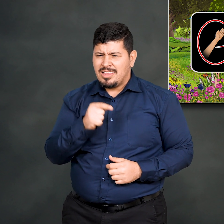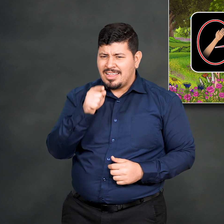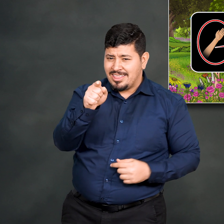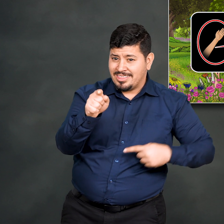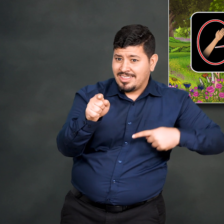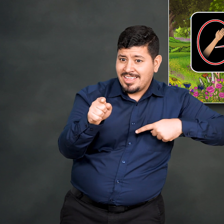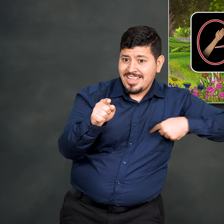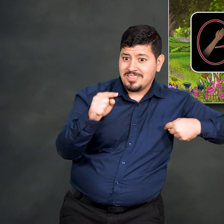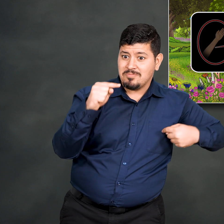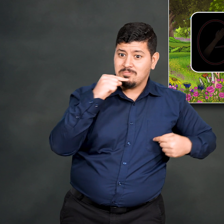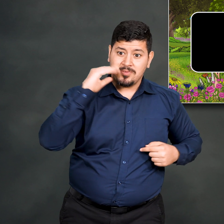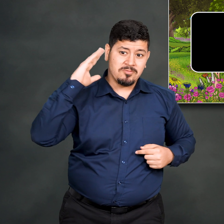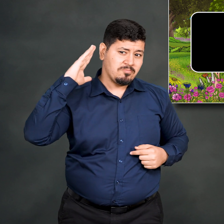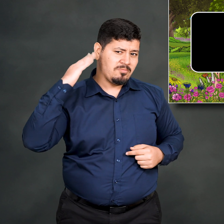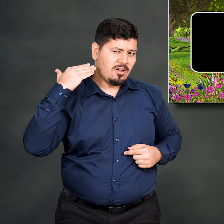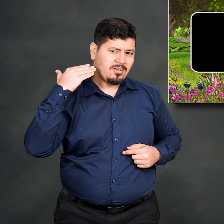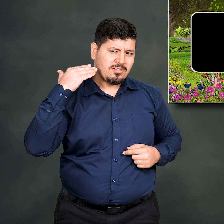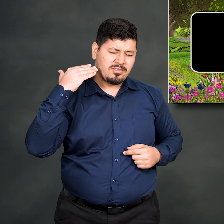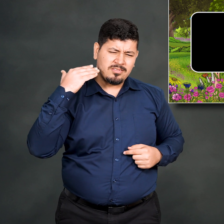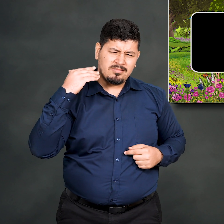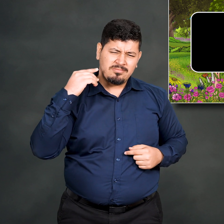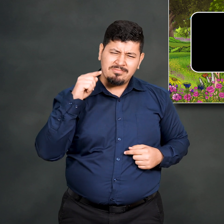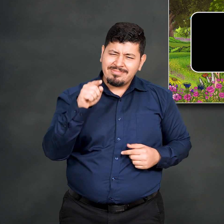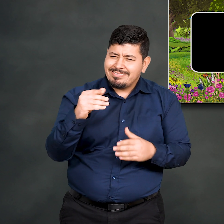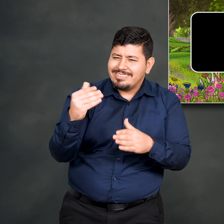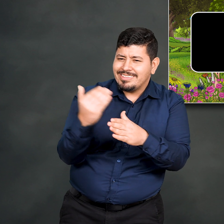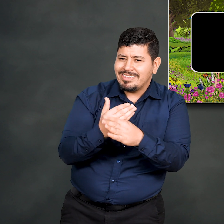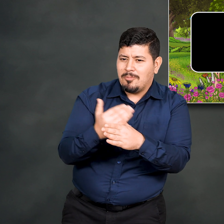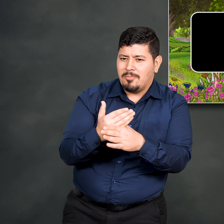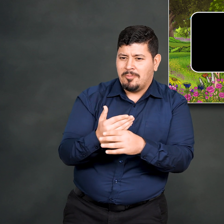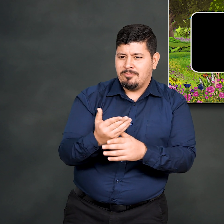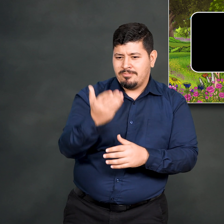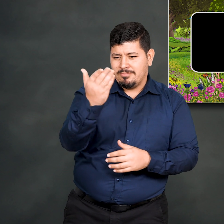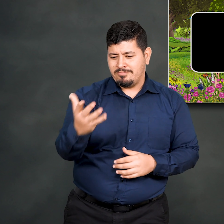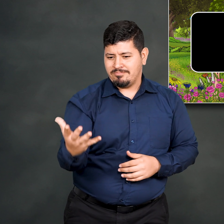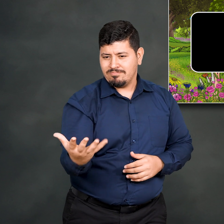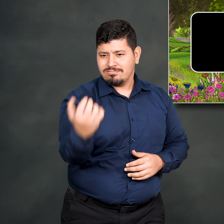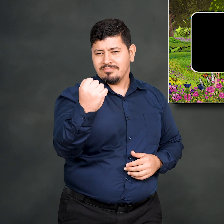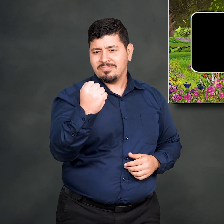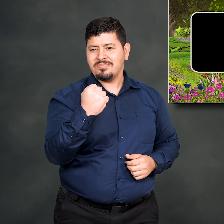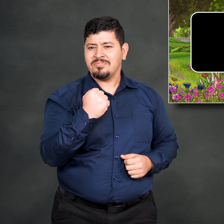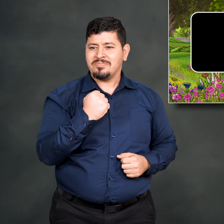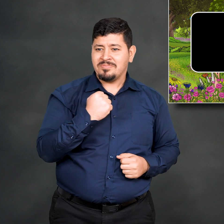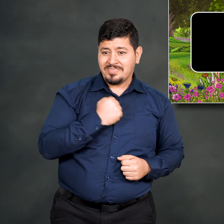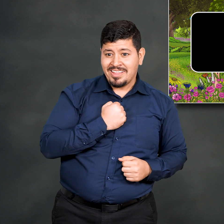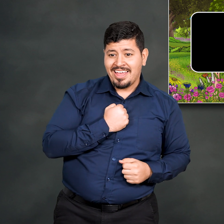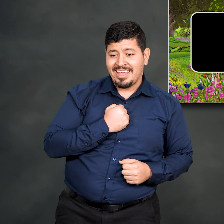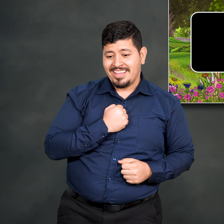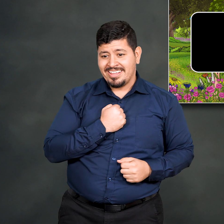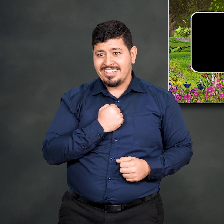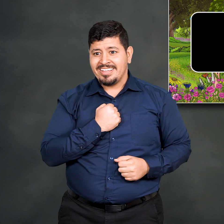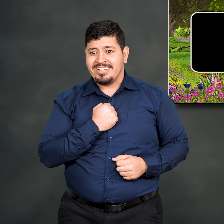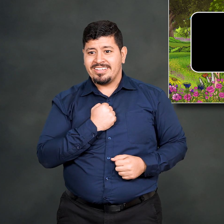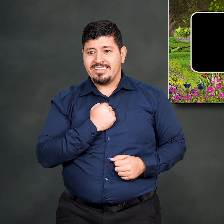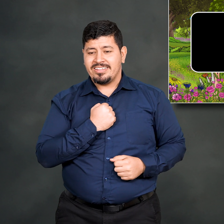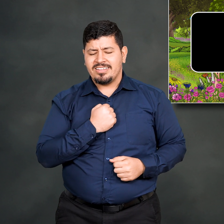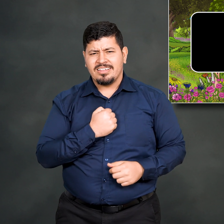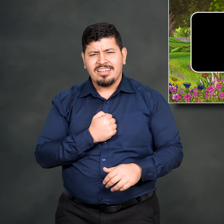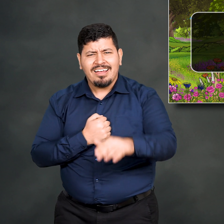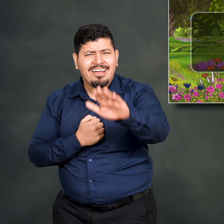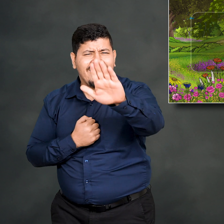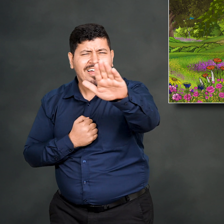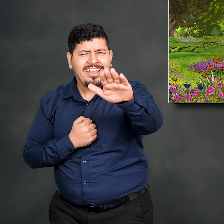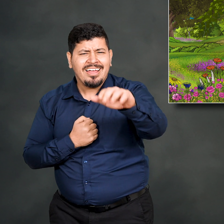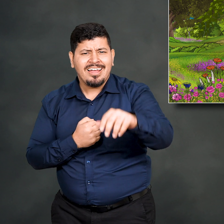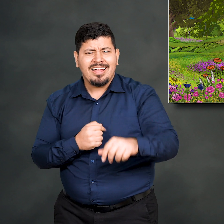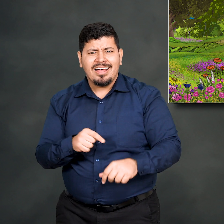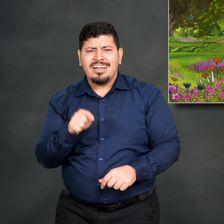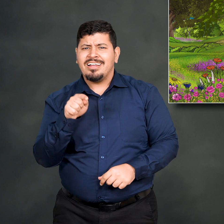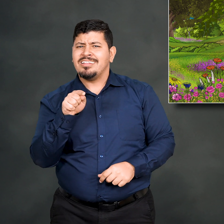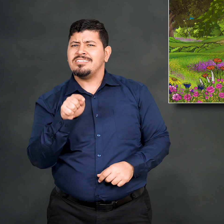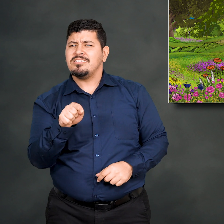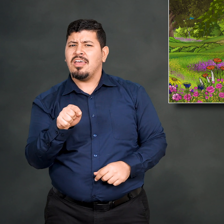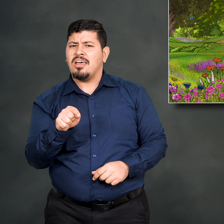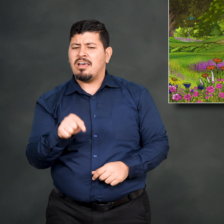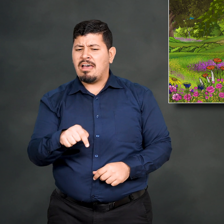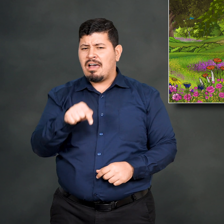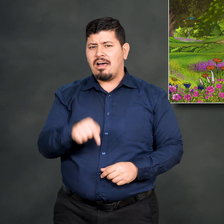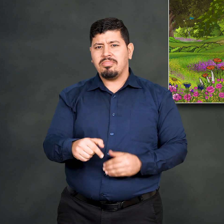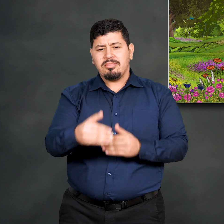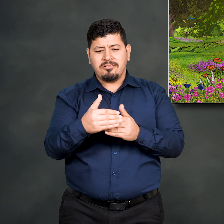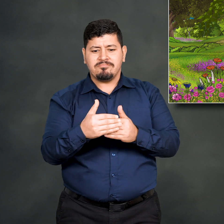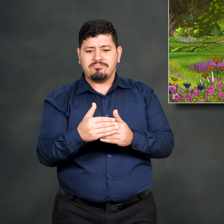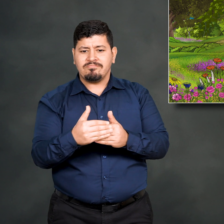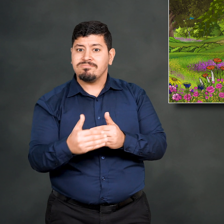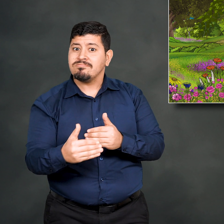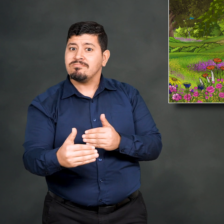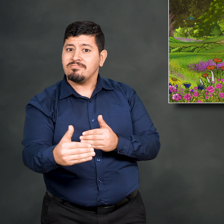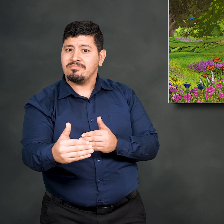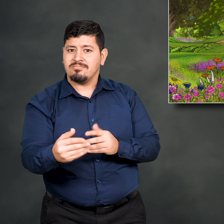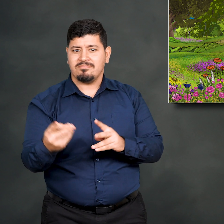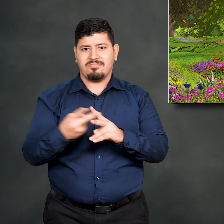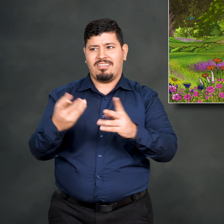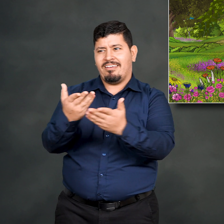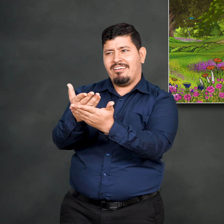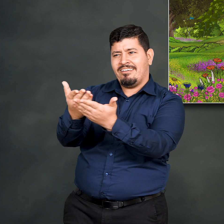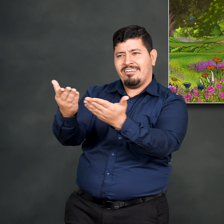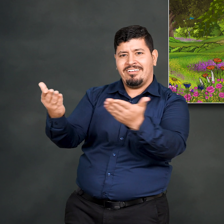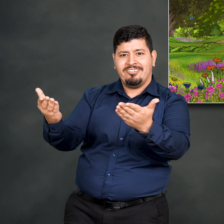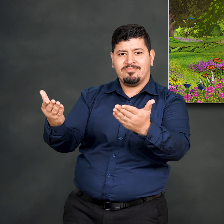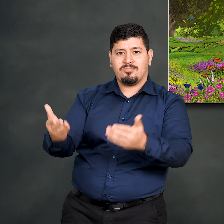she shall be called ‘woman,’ for out of man she was taken.”